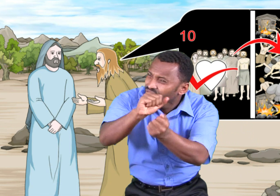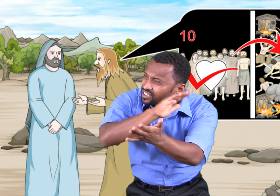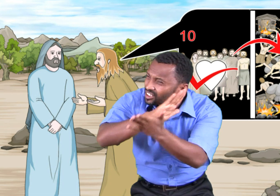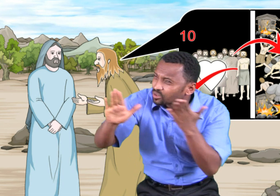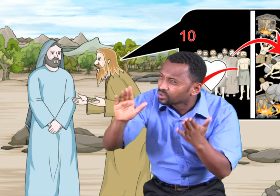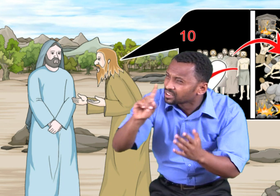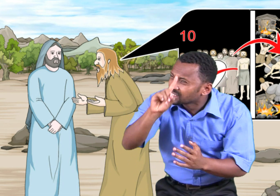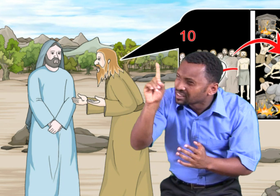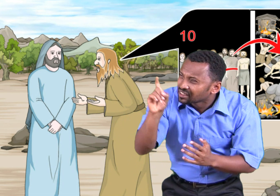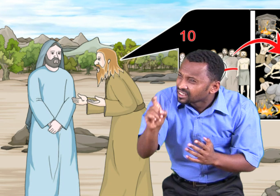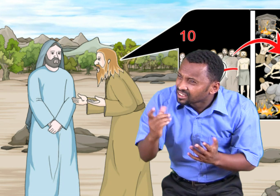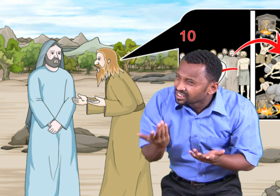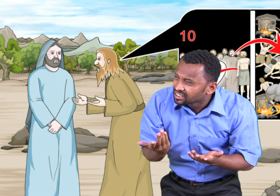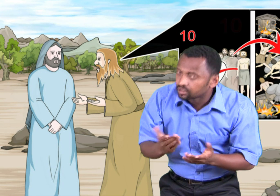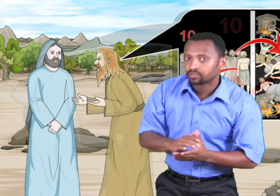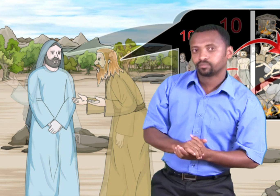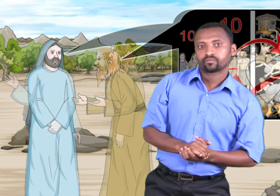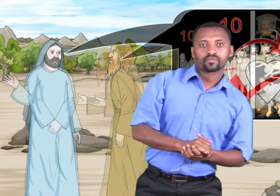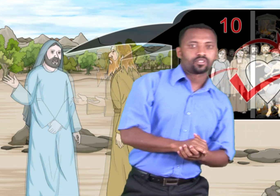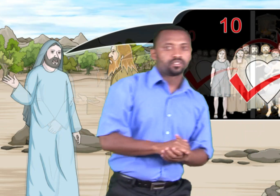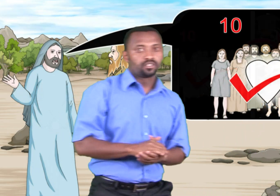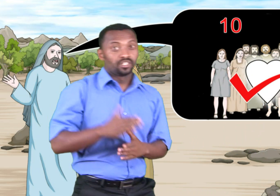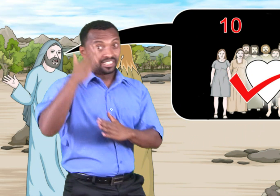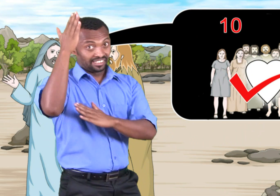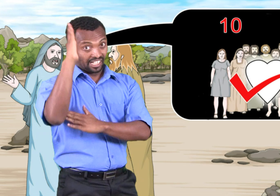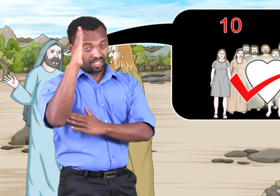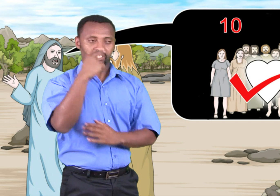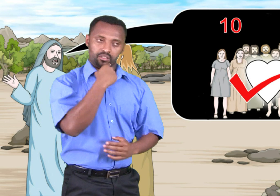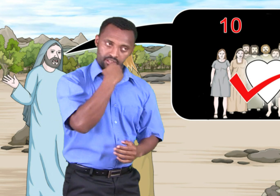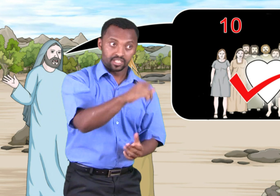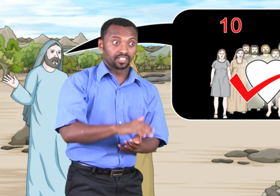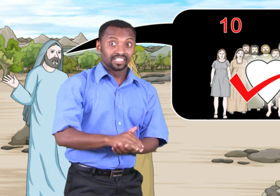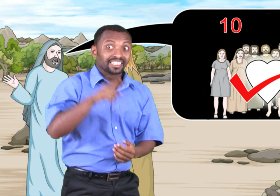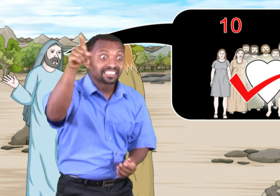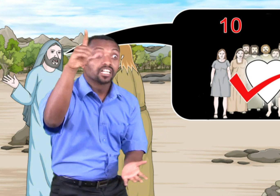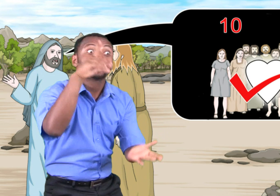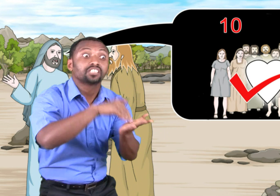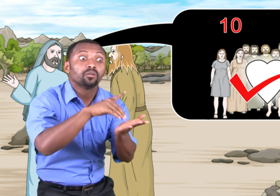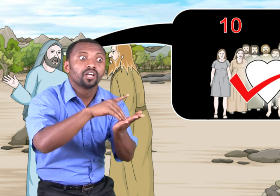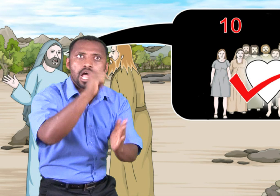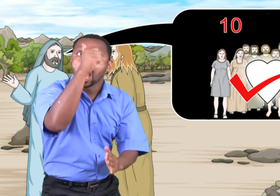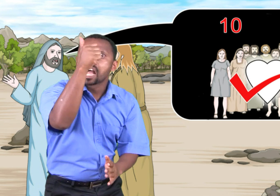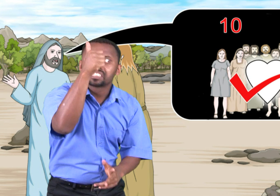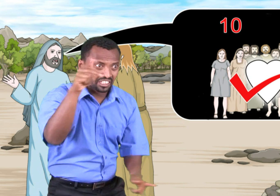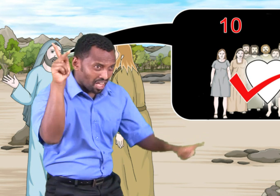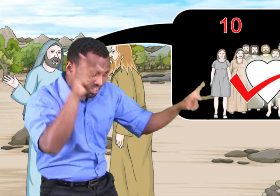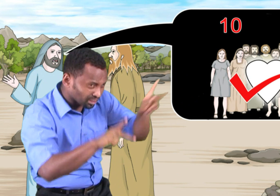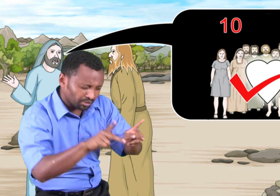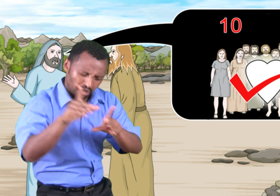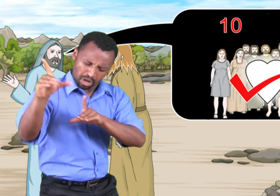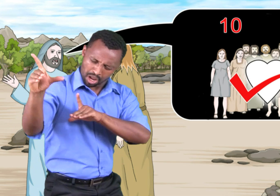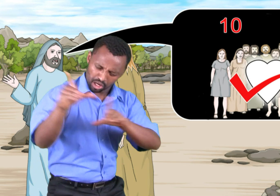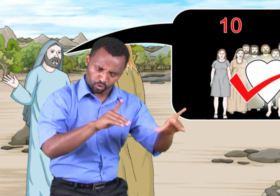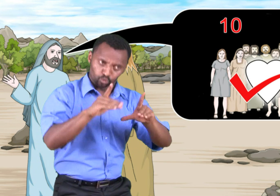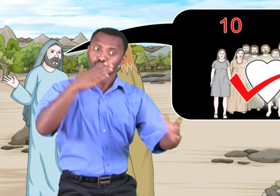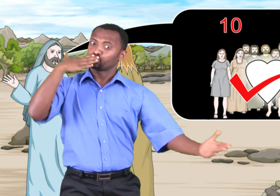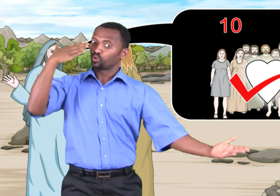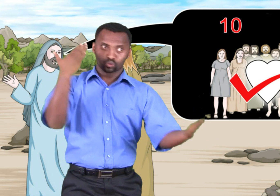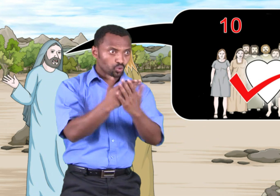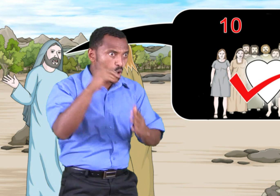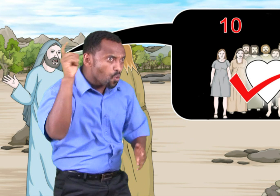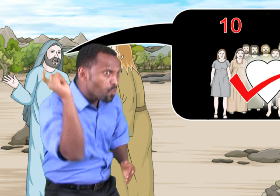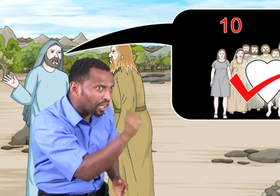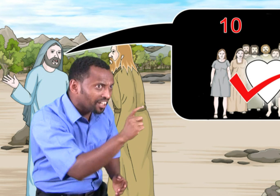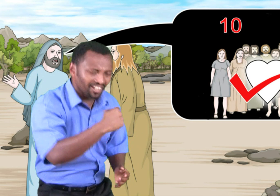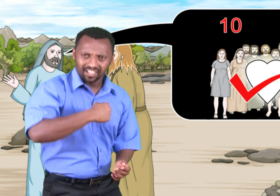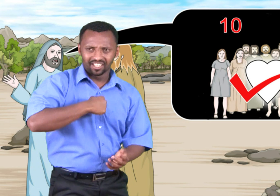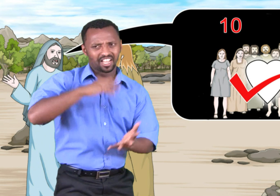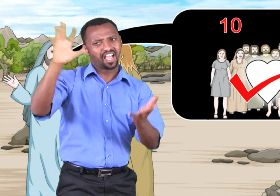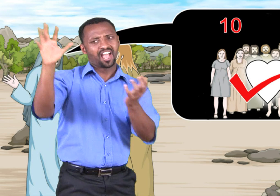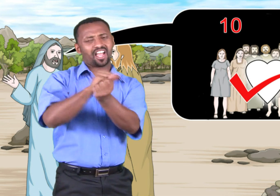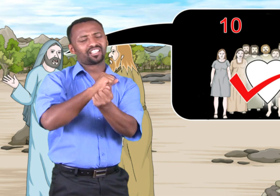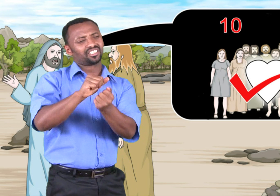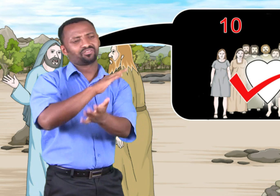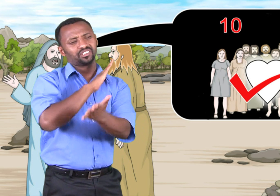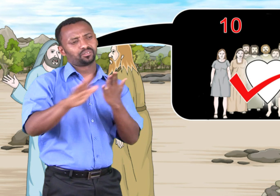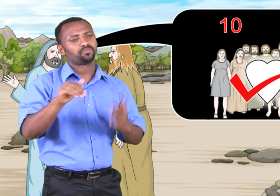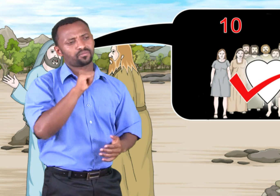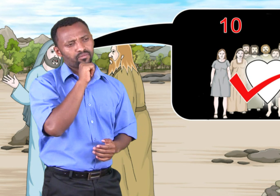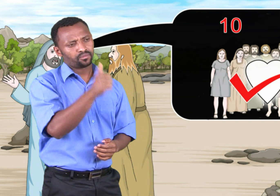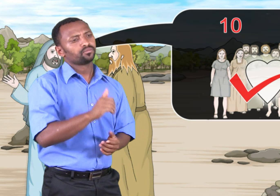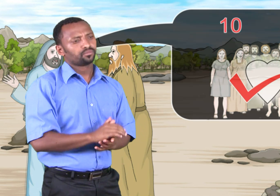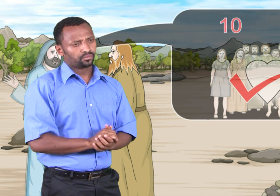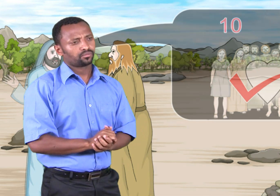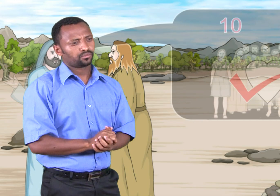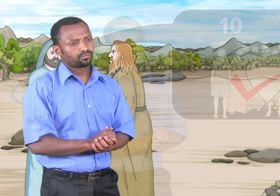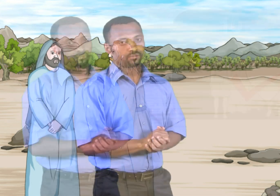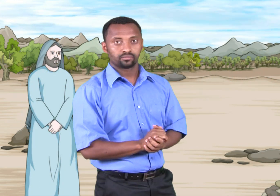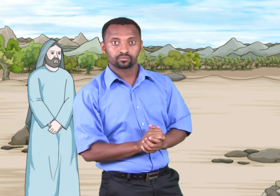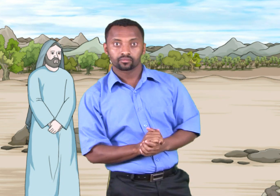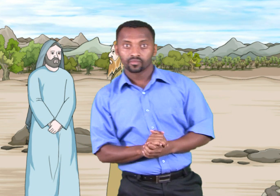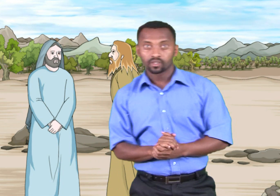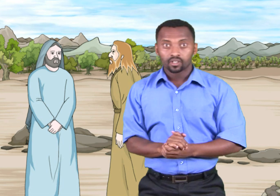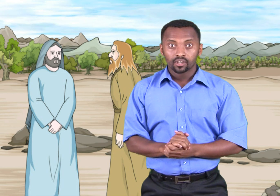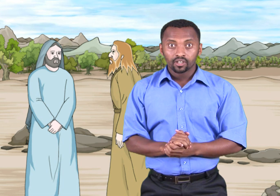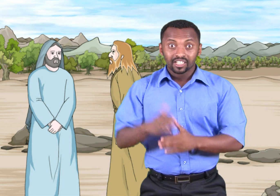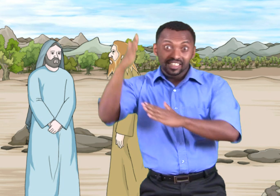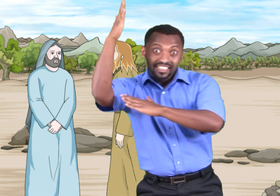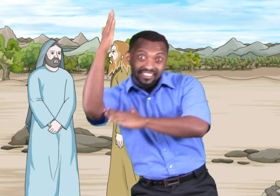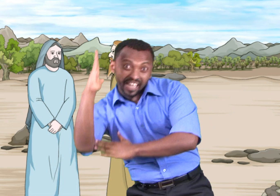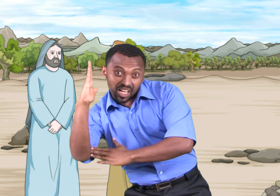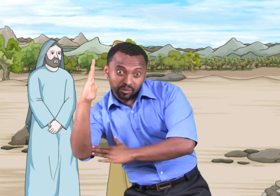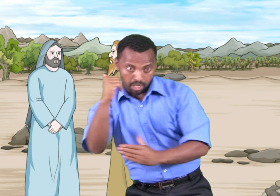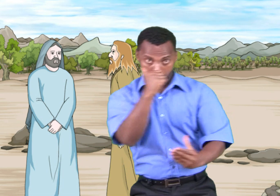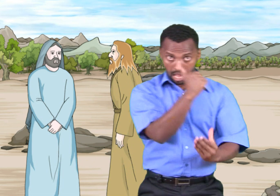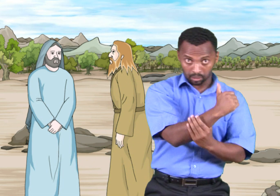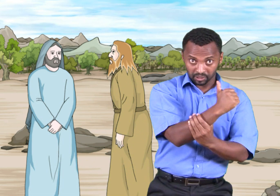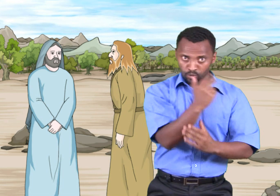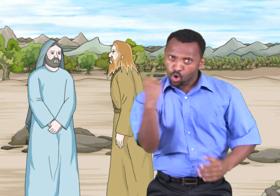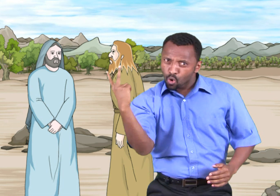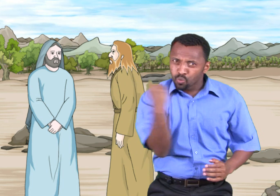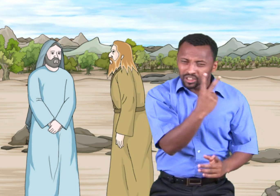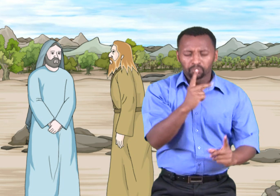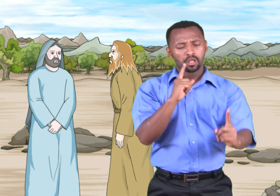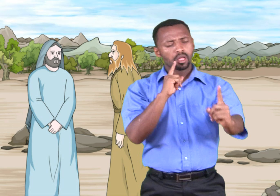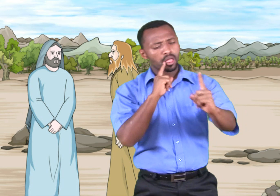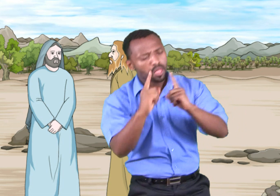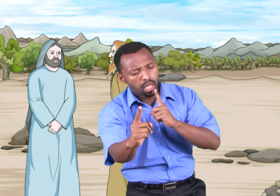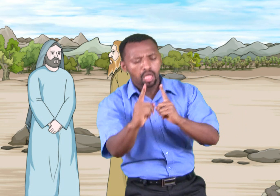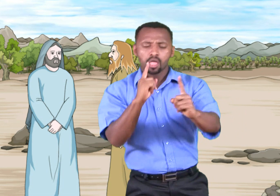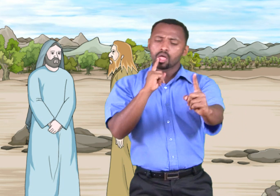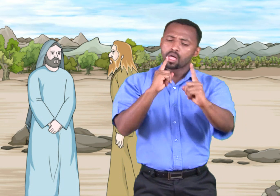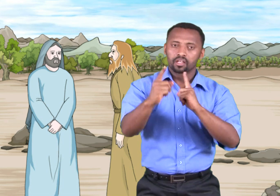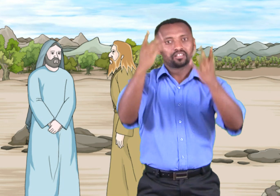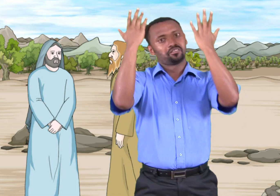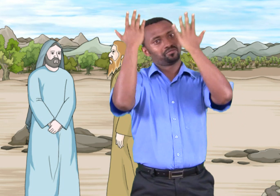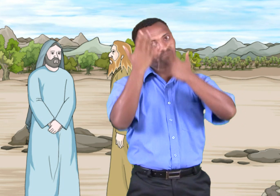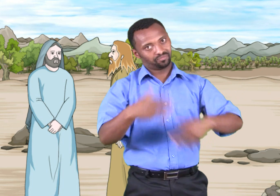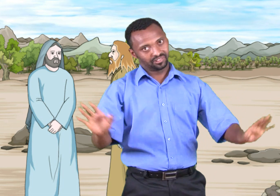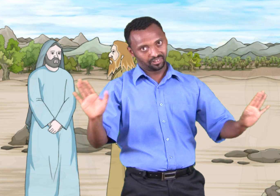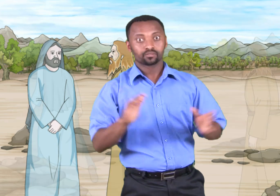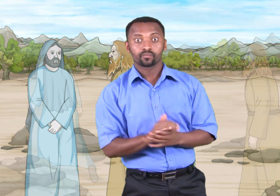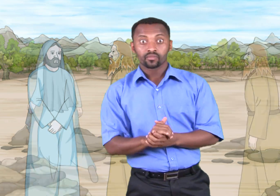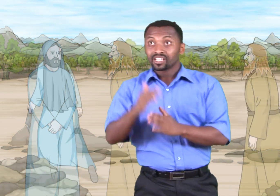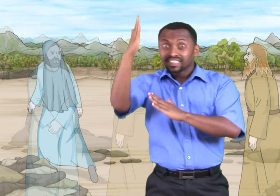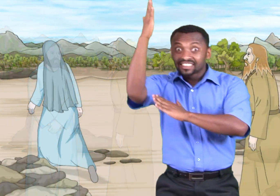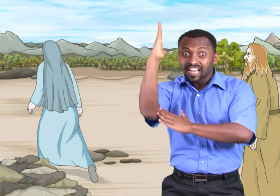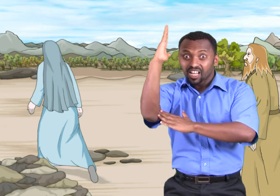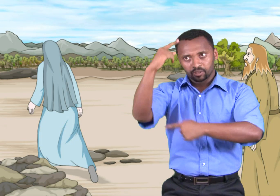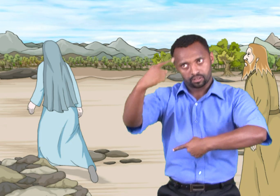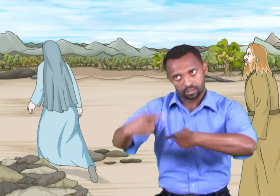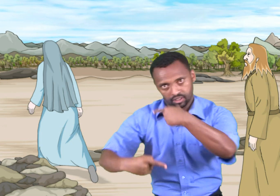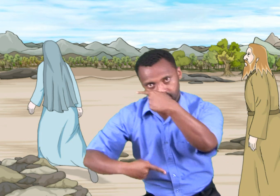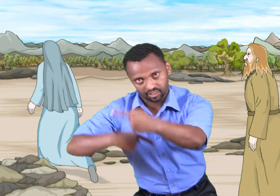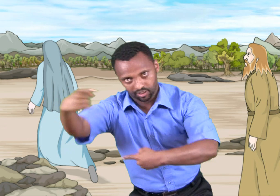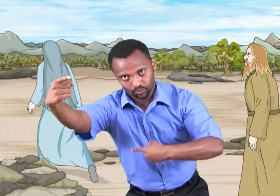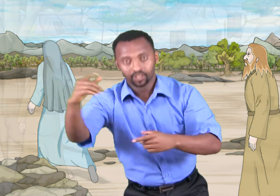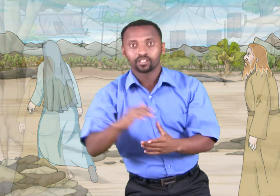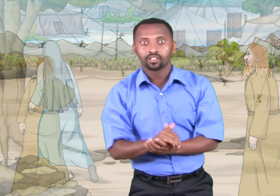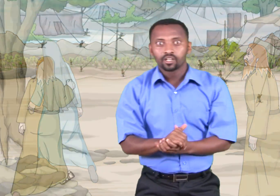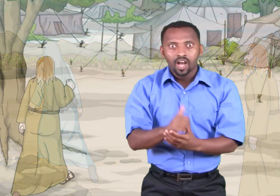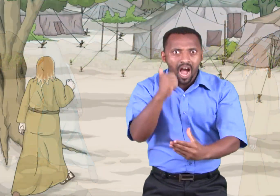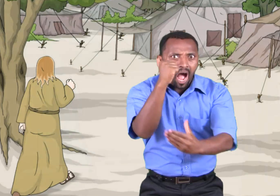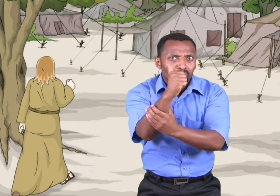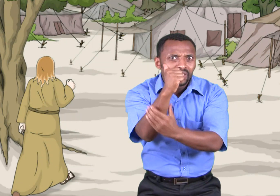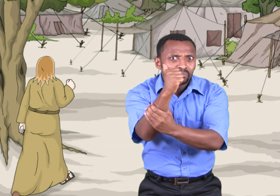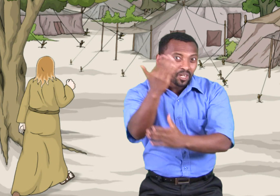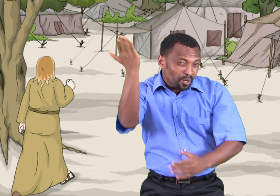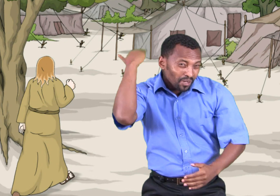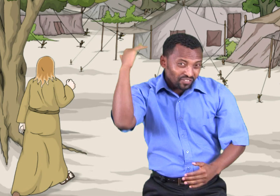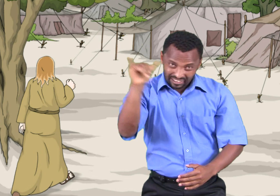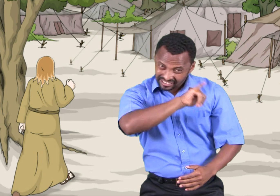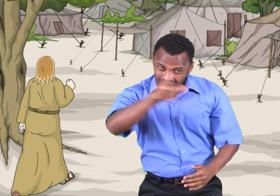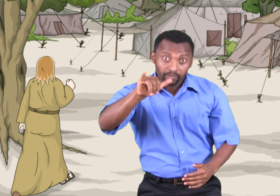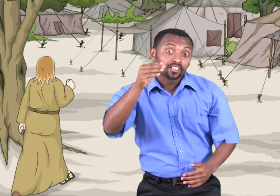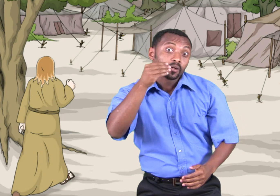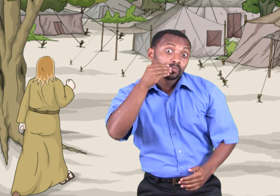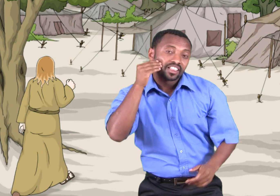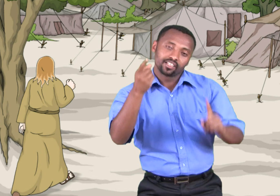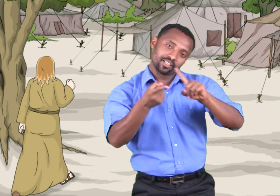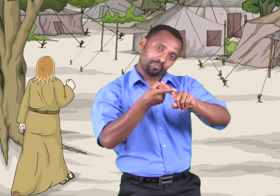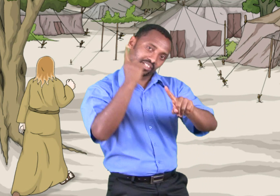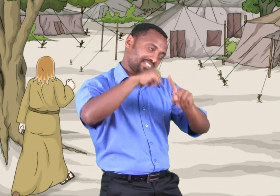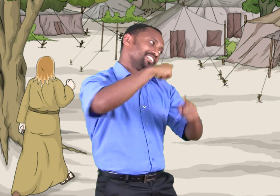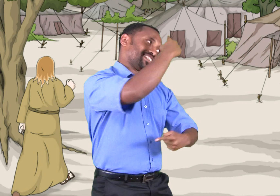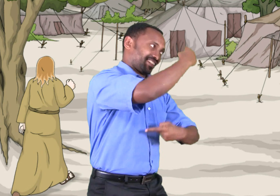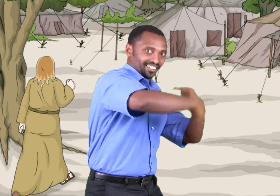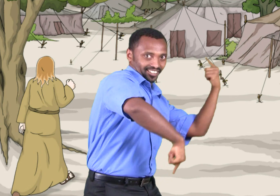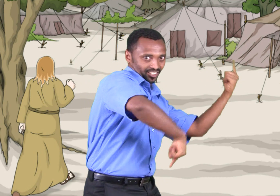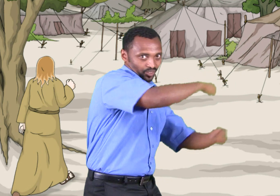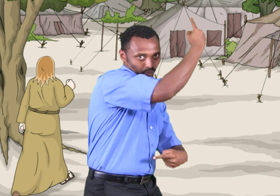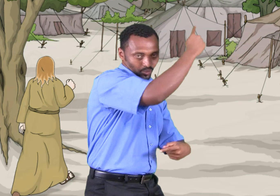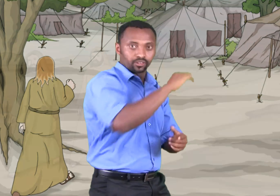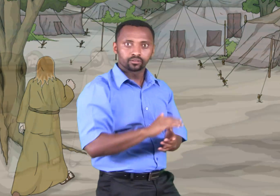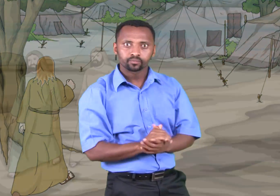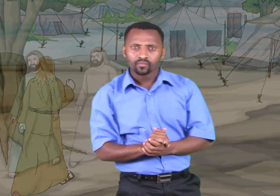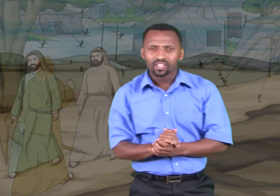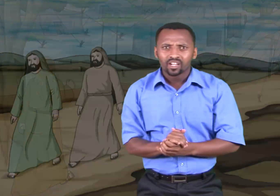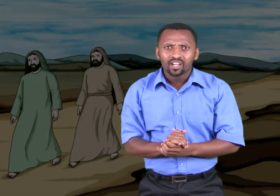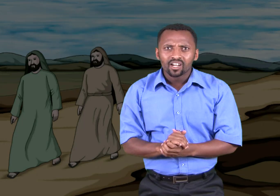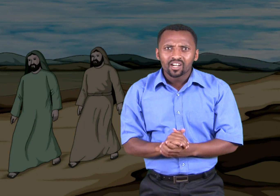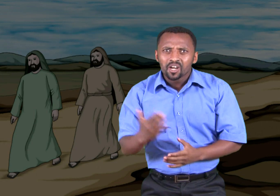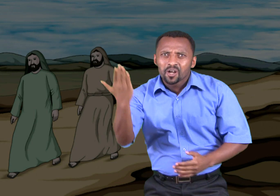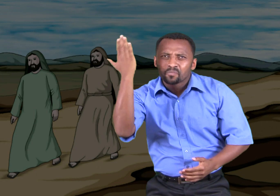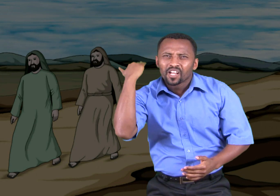And He answered, “On account of the ten, I will not destroy it.” When the LORD had finished speaking with Abraham, He departed, and Abraham returned home.